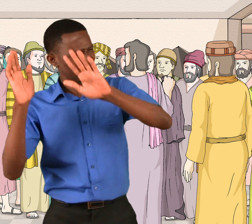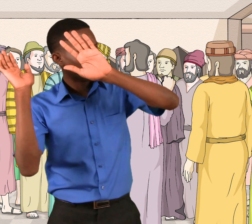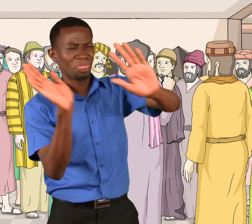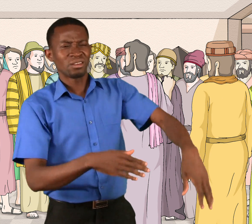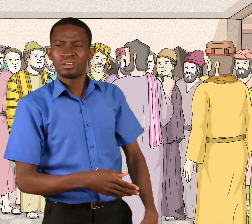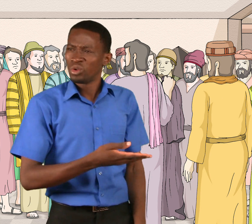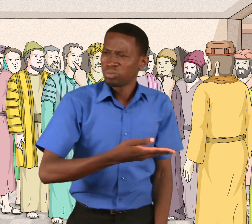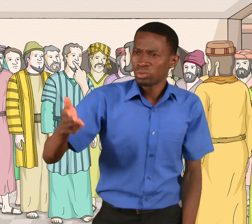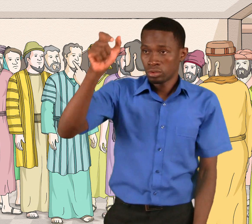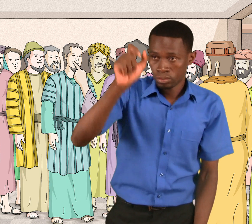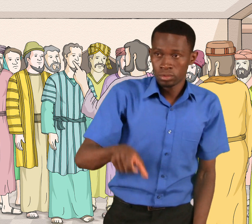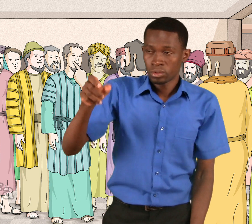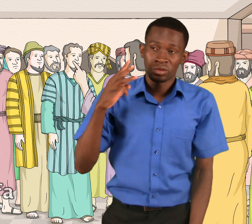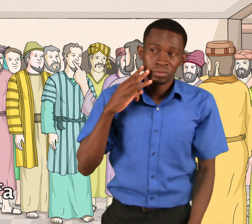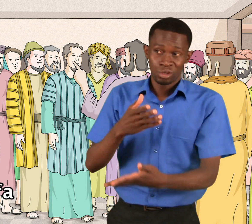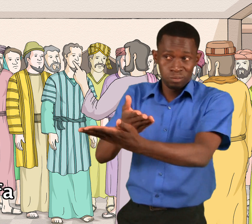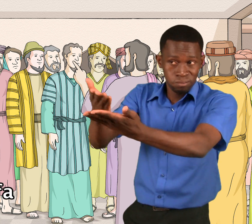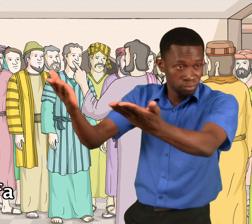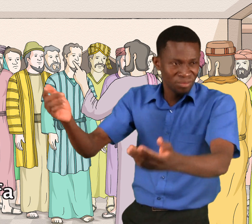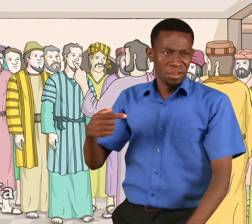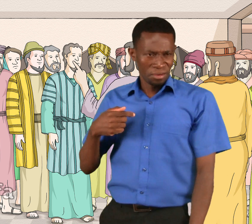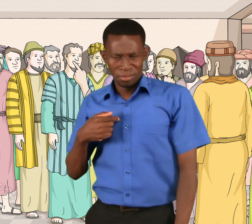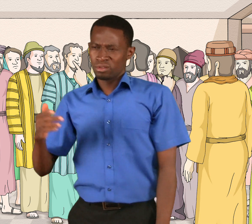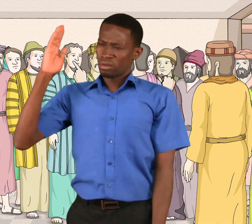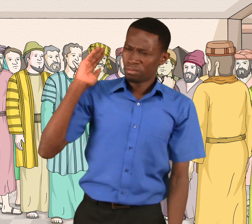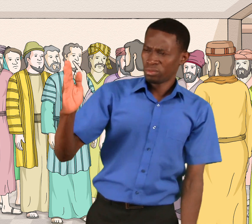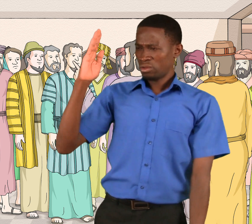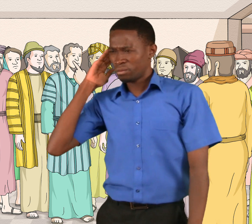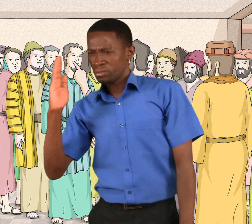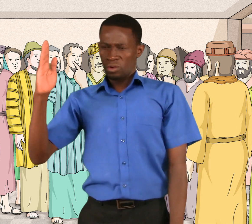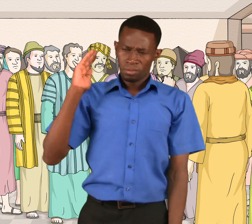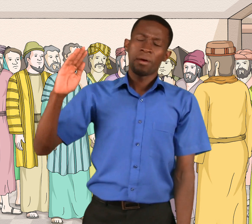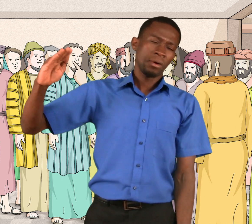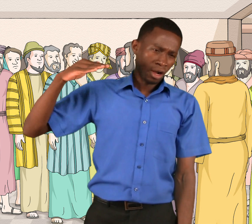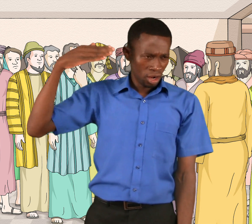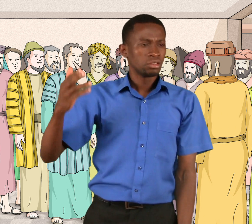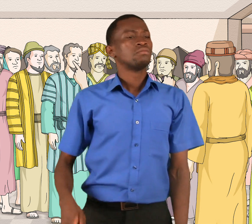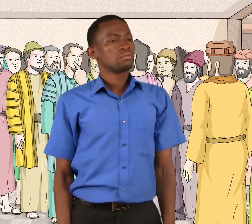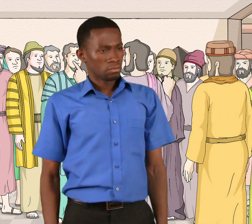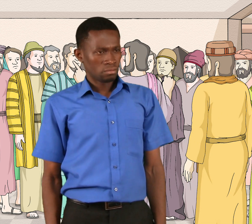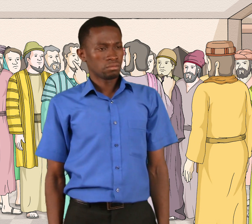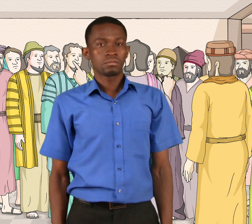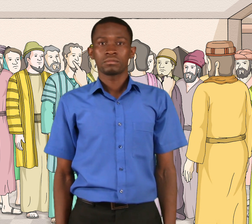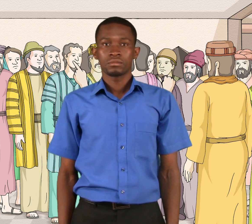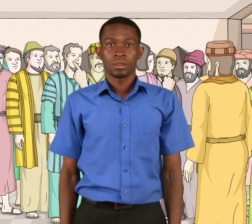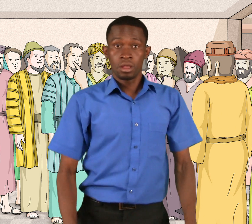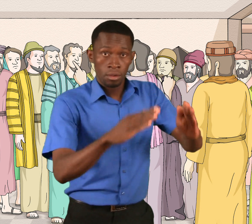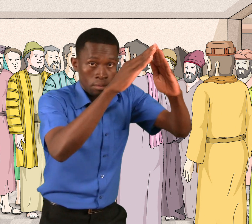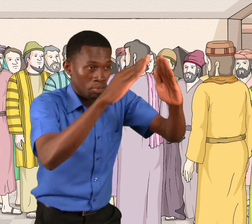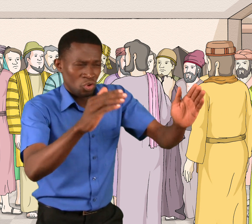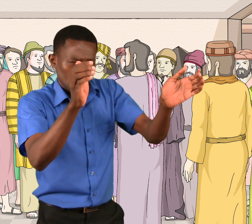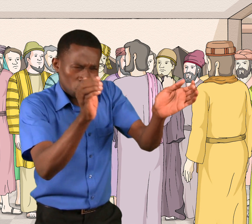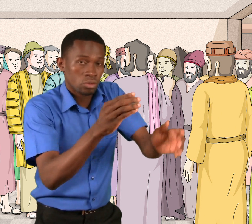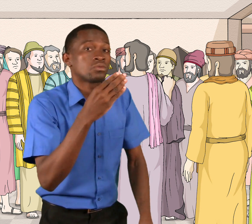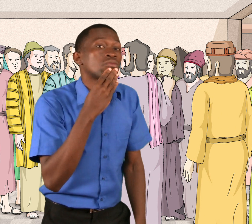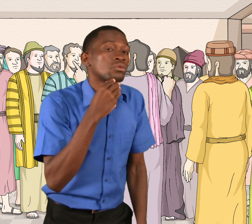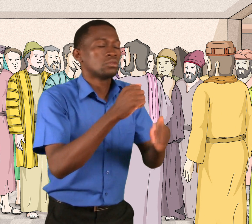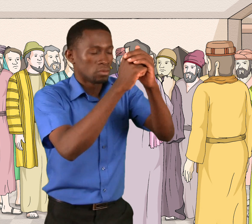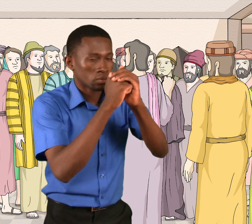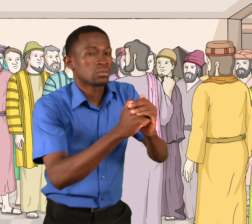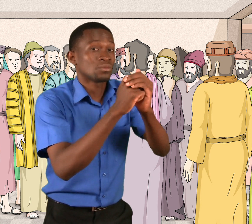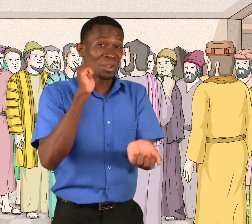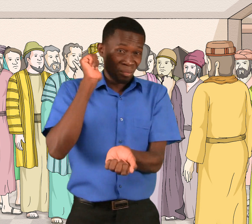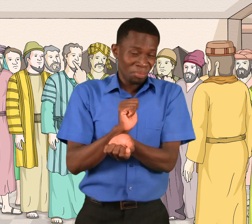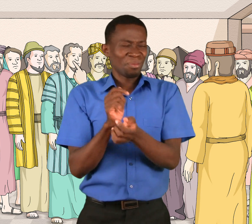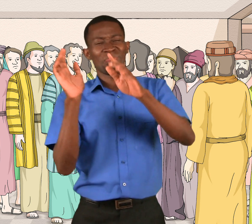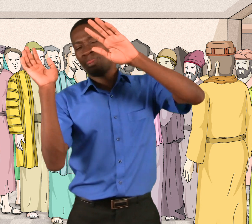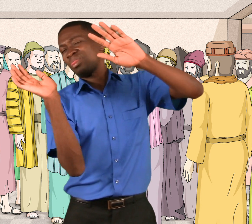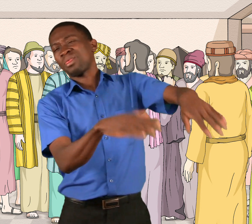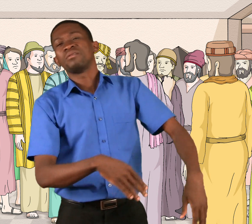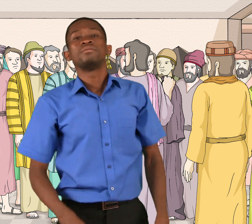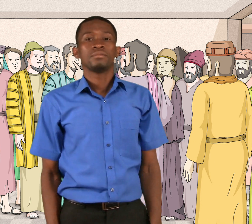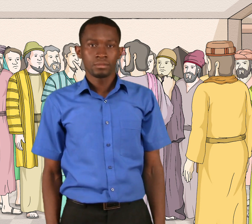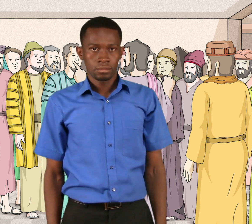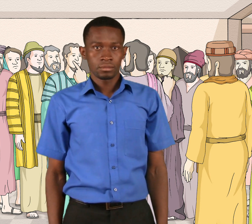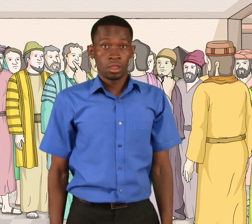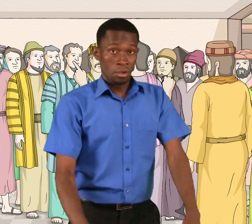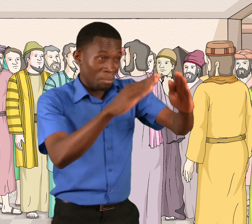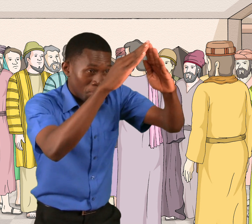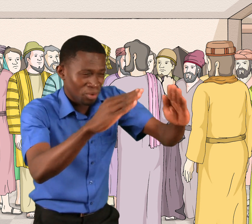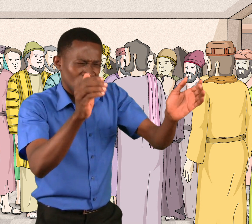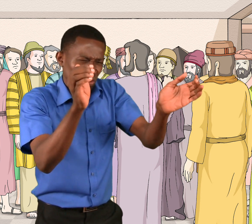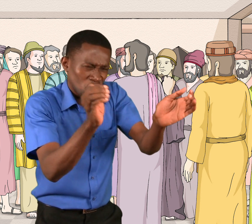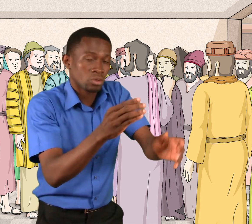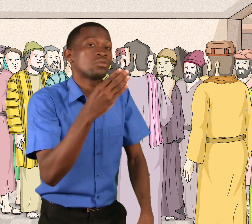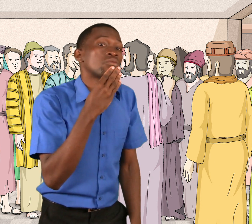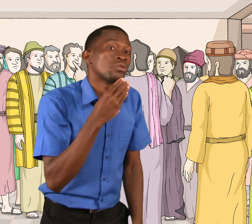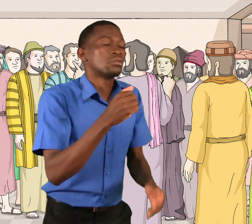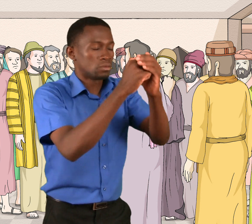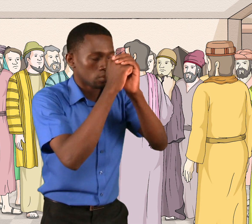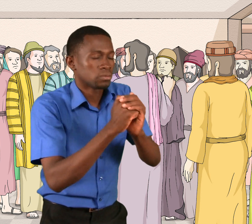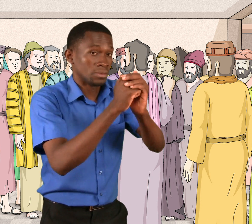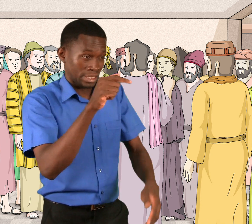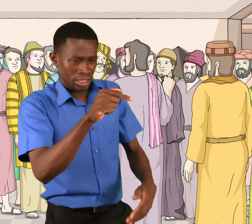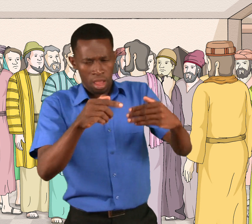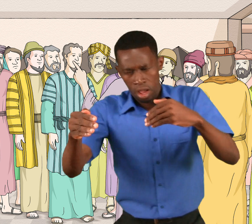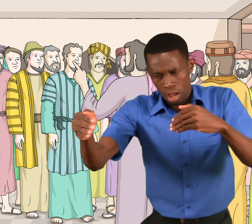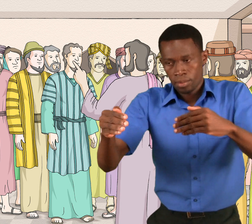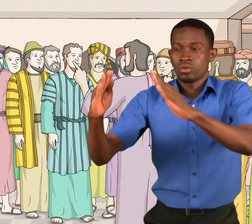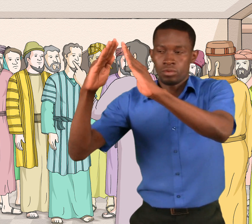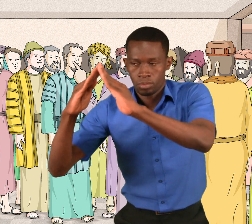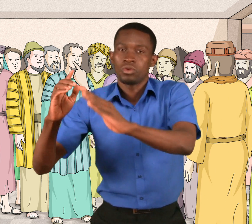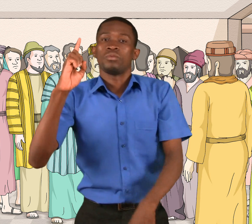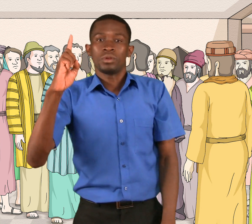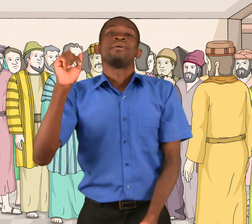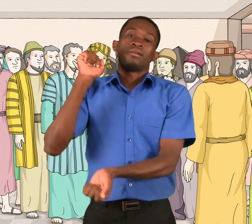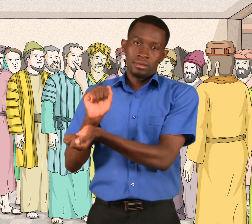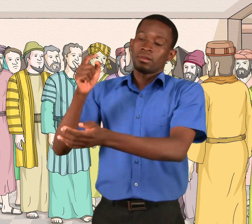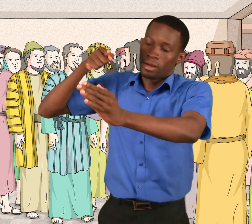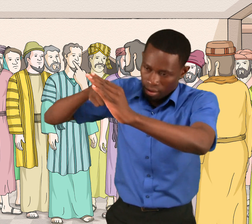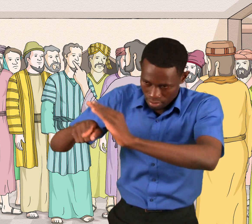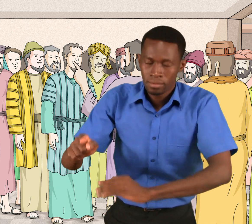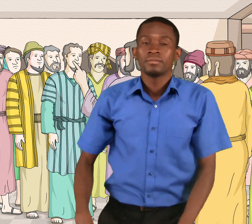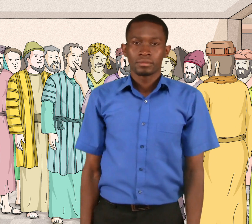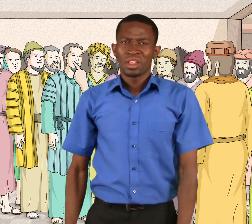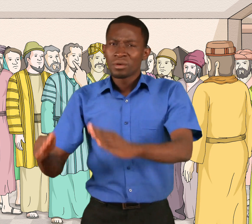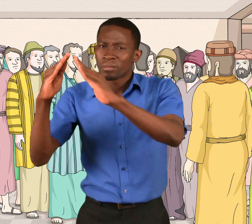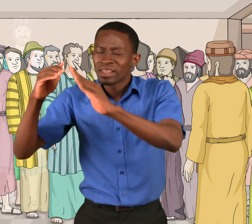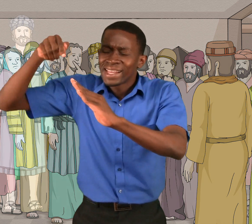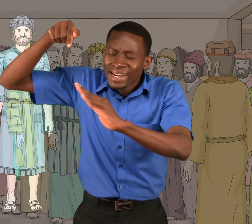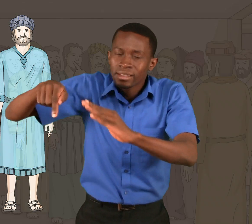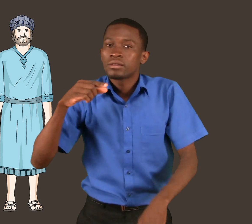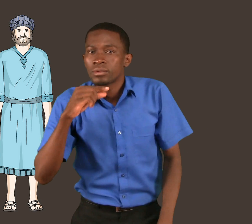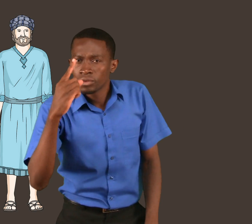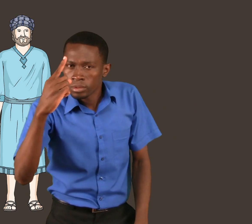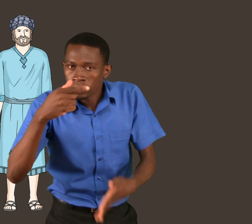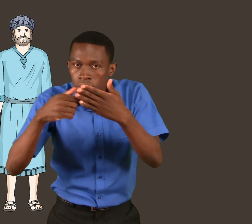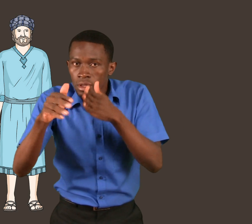From now on I will go to the Gentiles.”